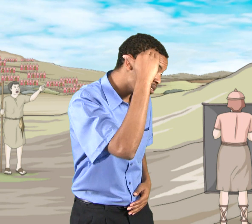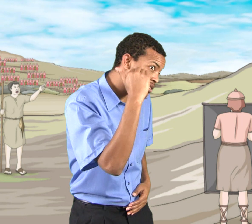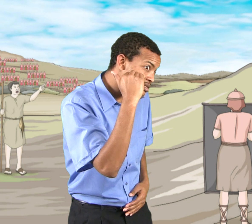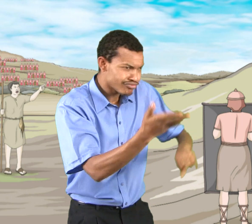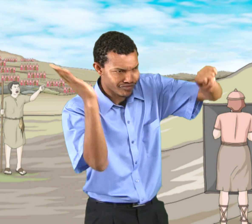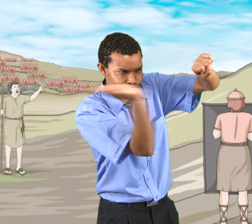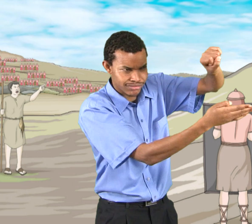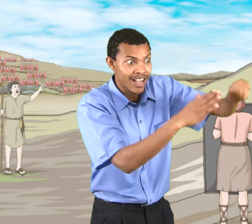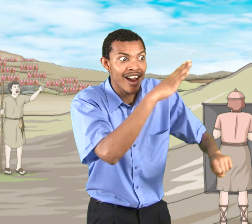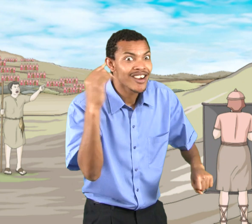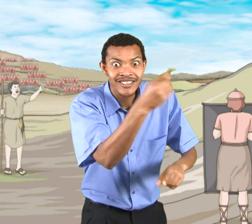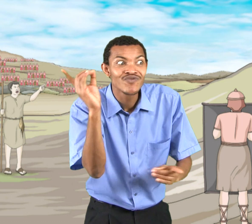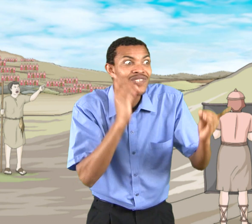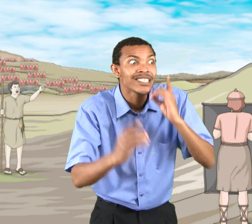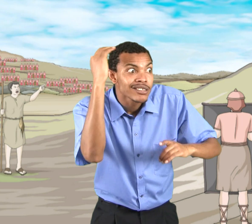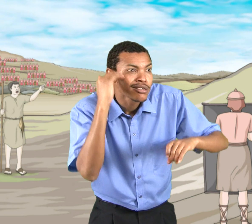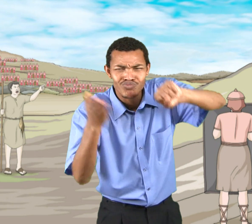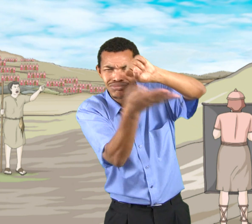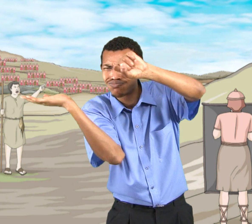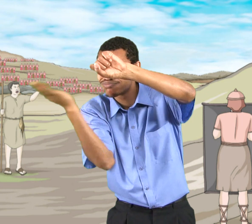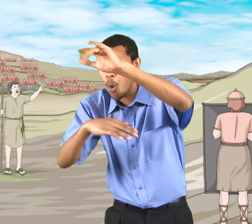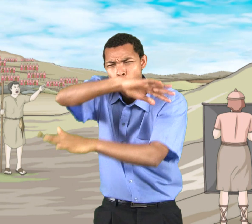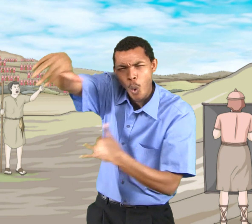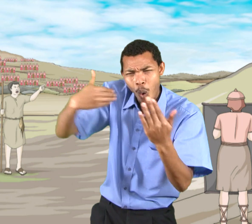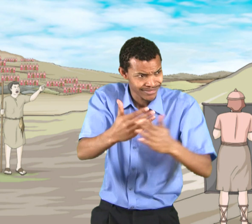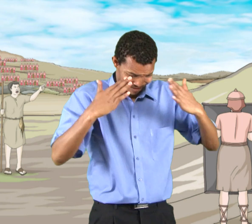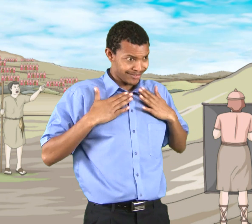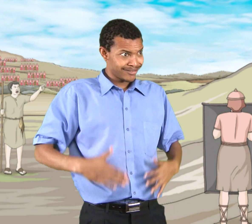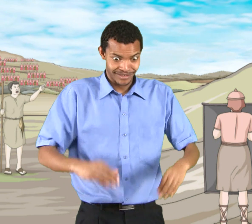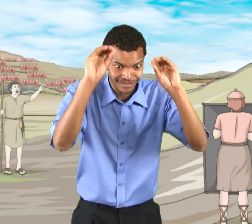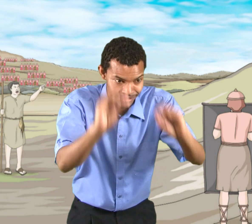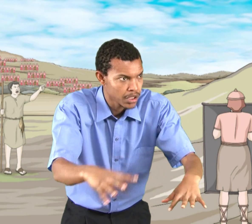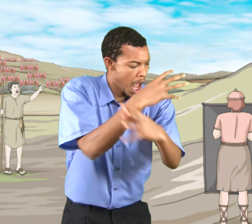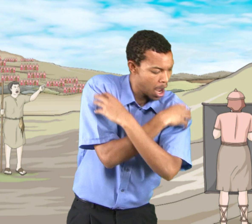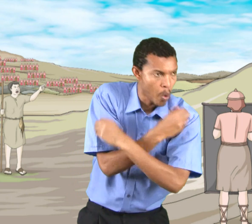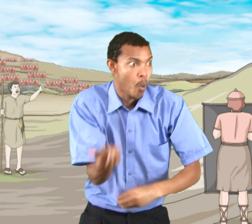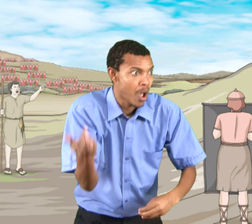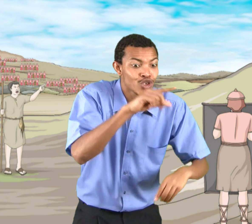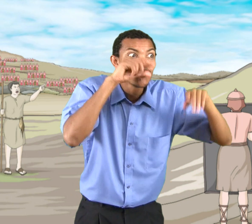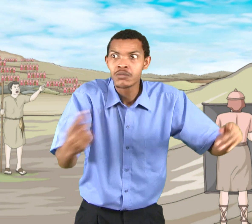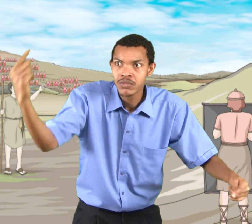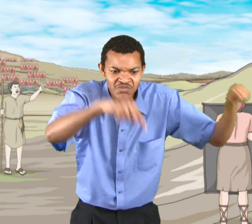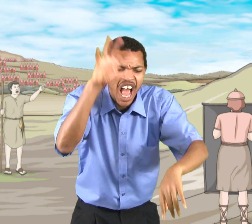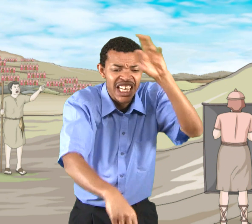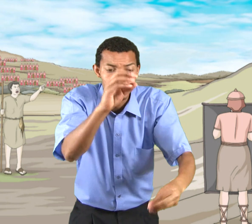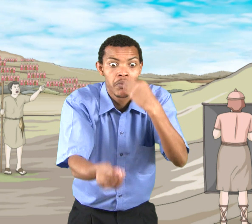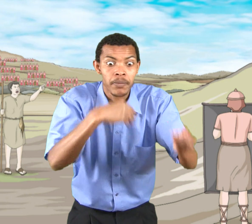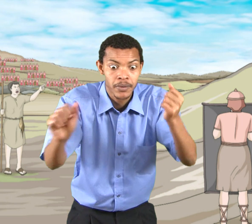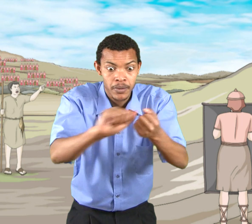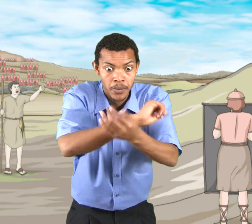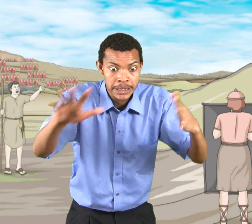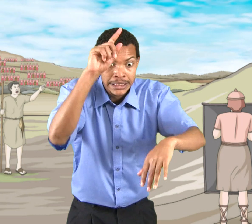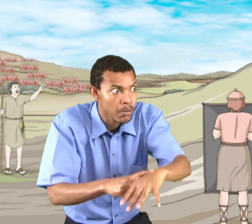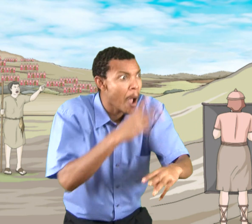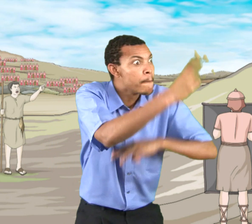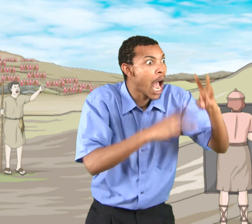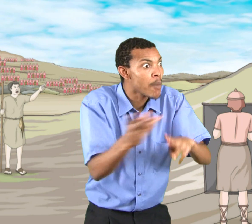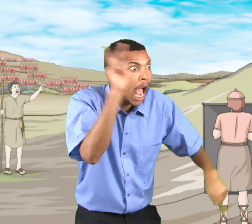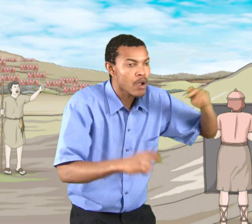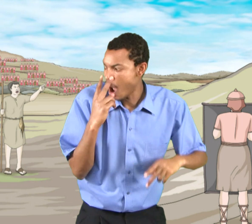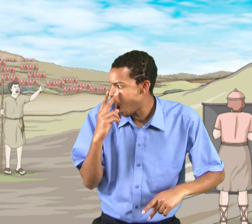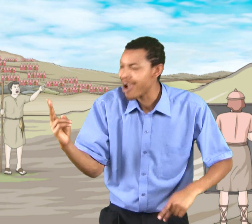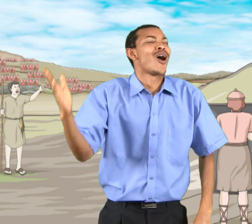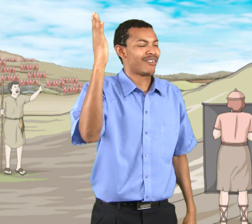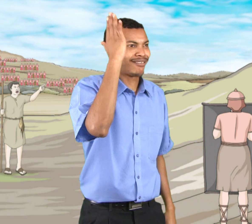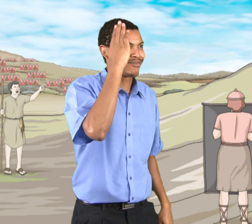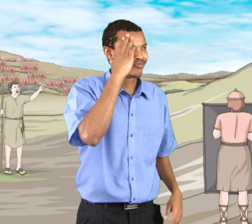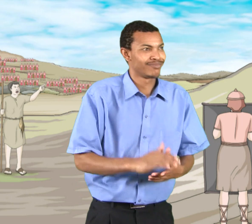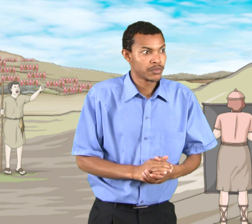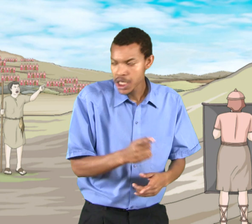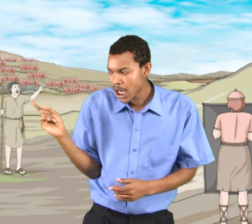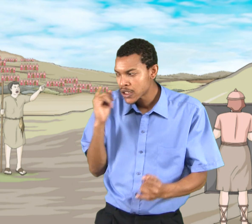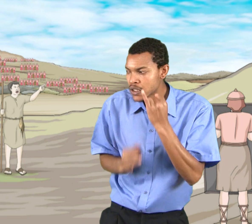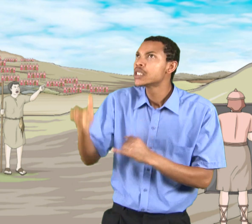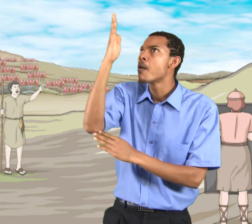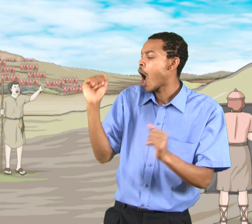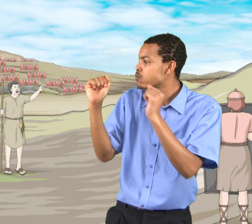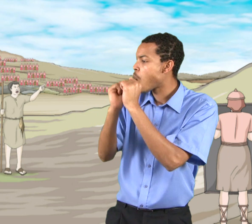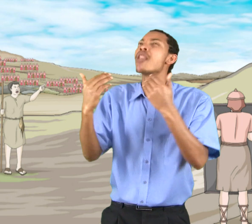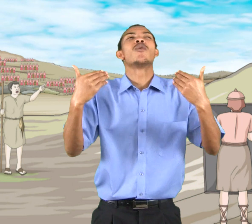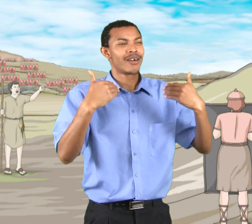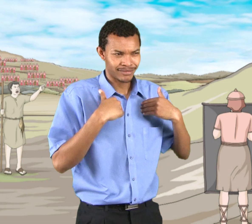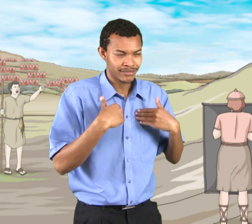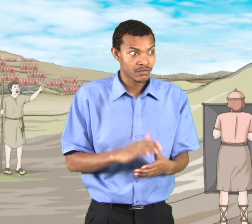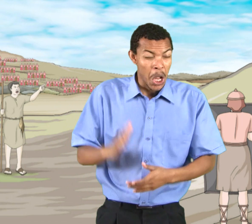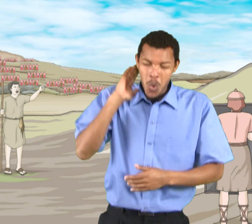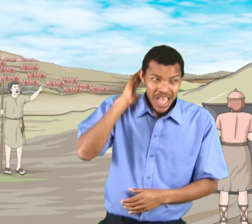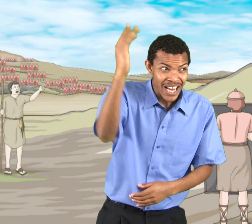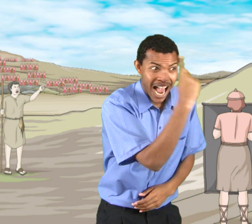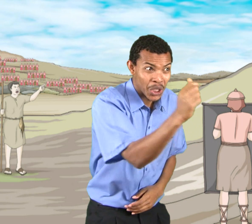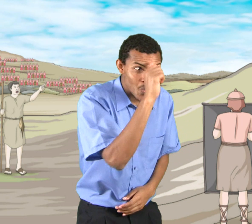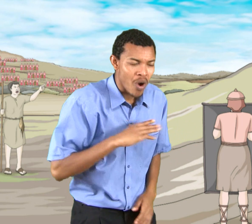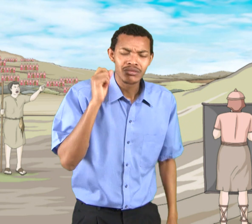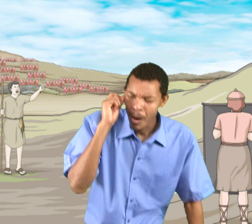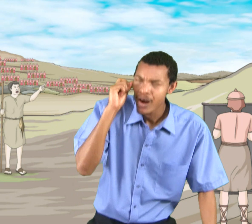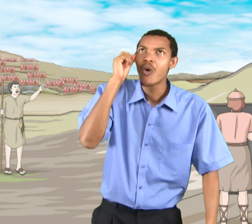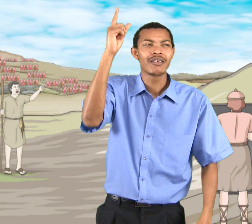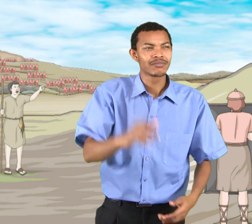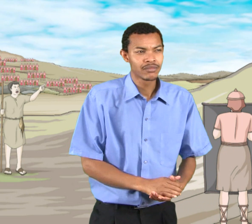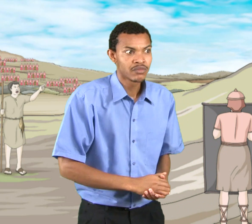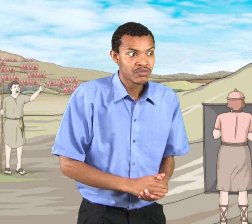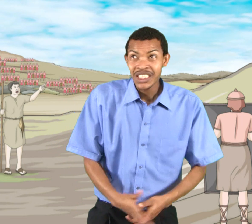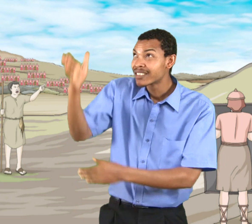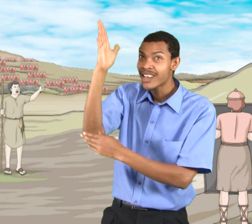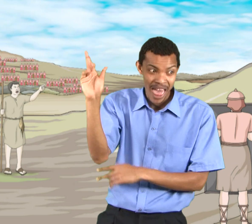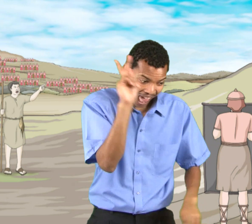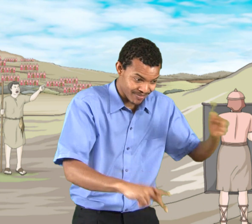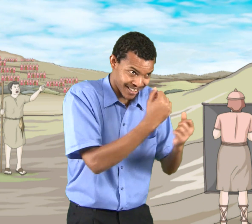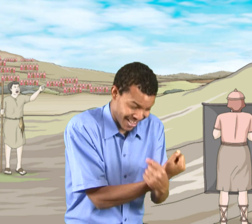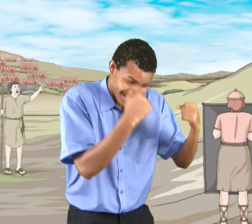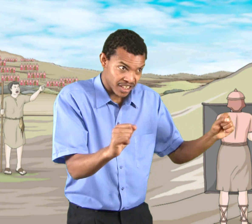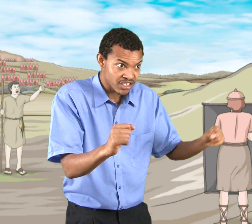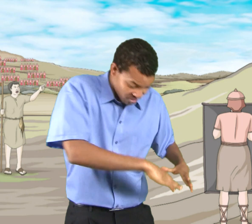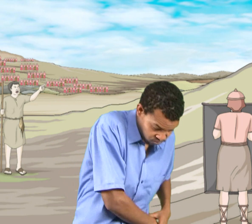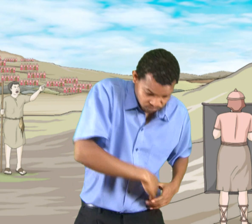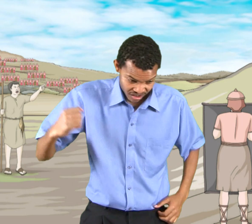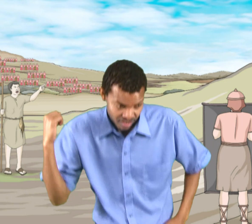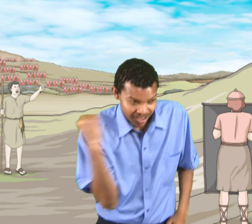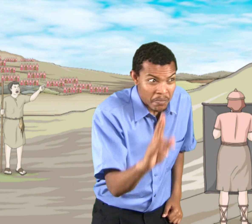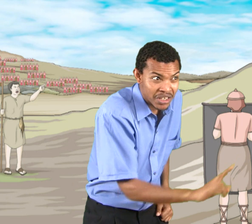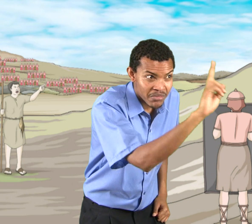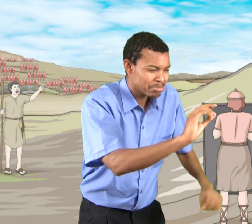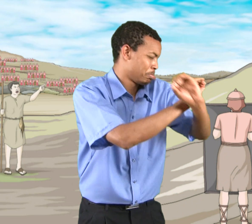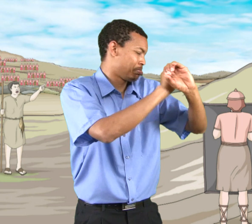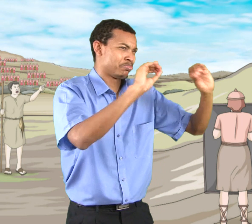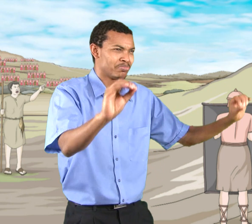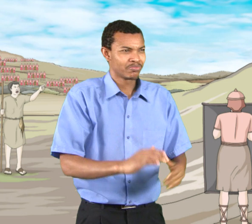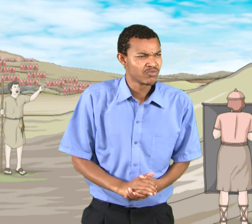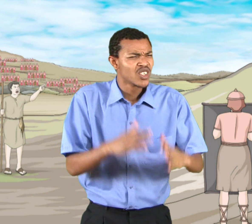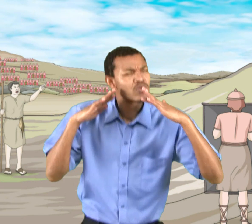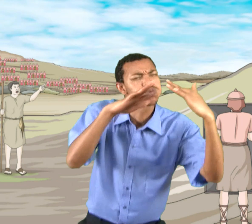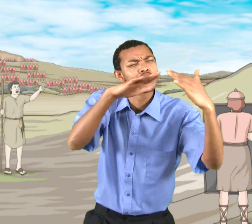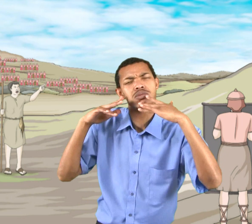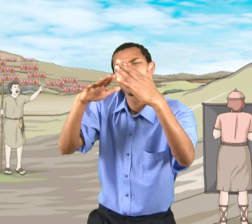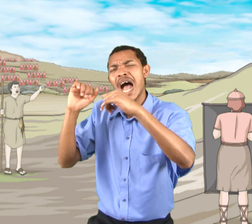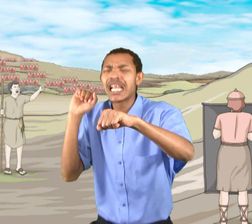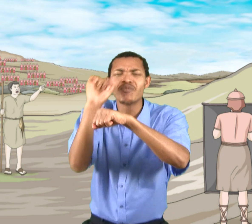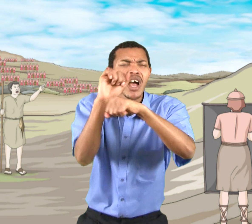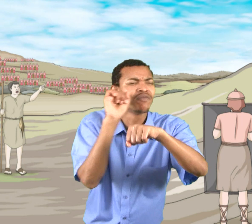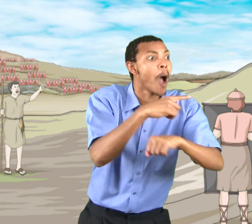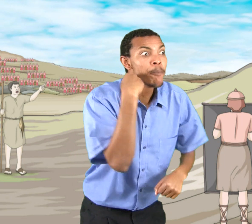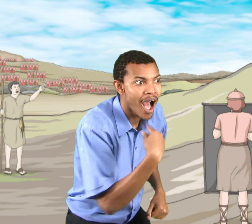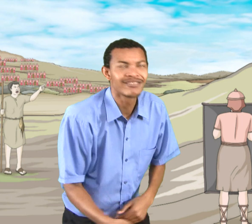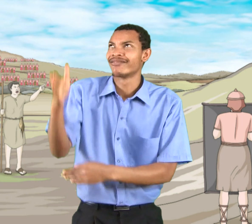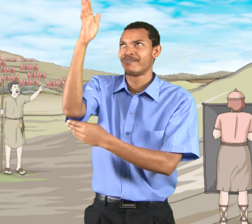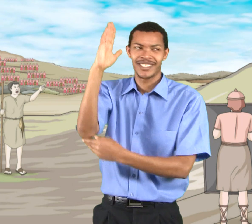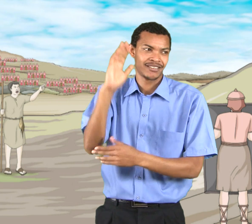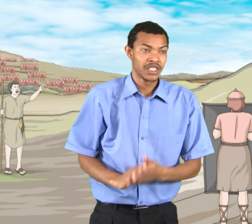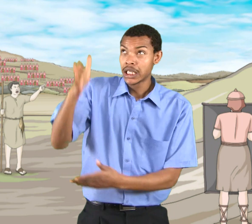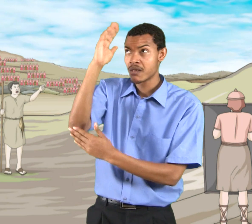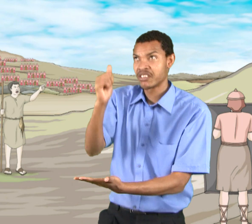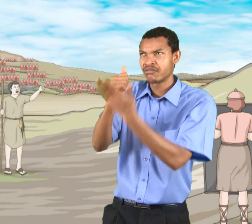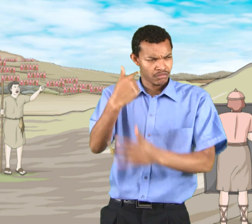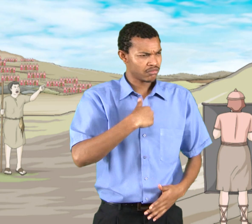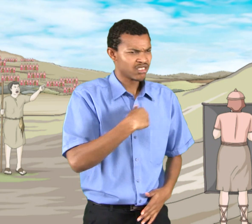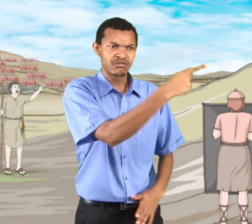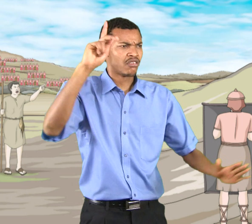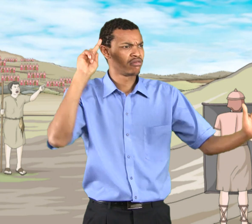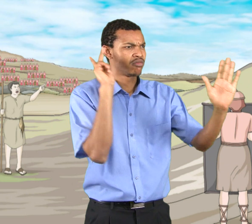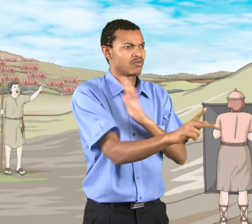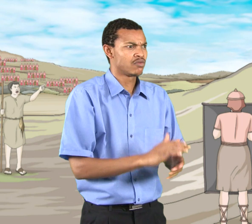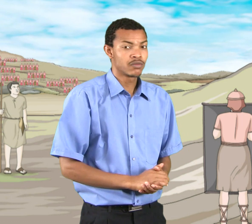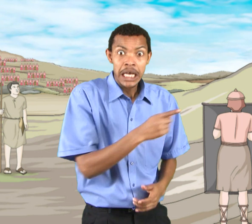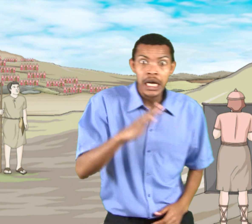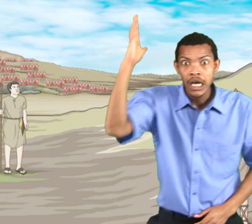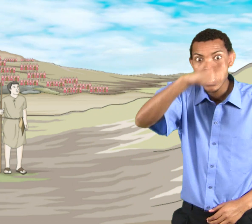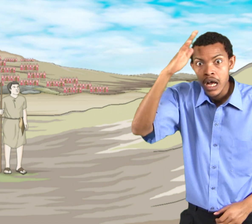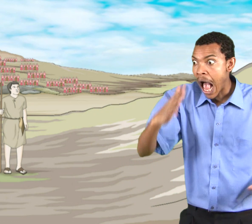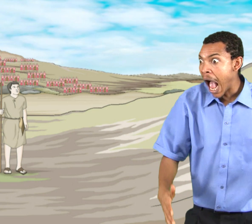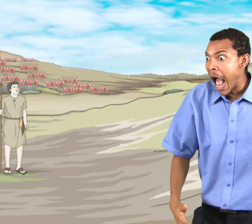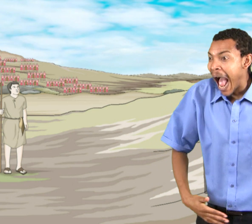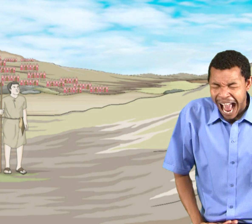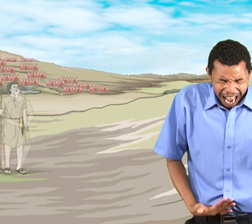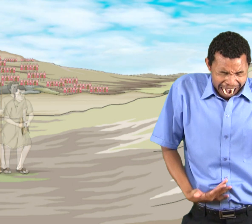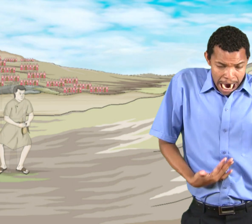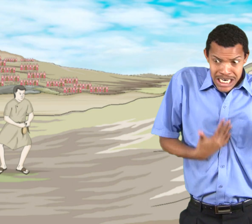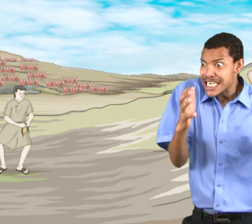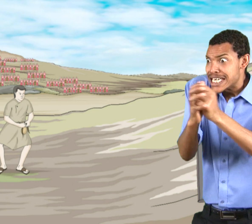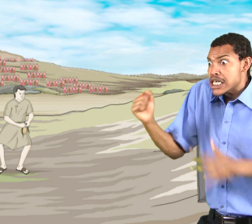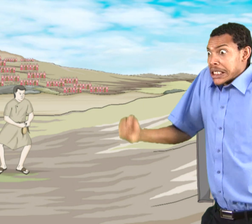Then the whole world will know that there is a God in Israel. And all those assembled here will know that it is not by sword or spear that the LORD saves; for the battle is the LORD’s, and He will give all of you into our hands.”